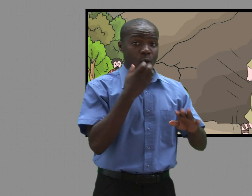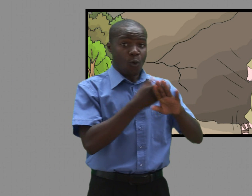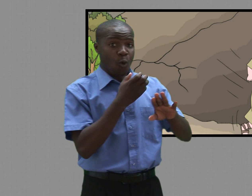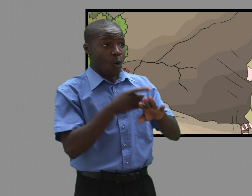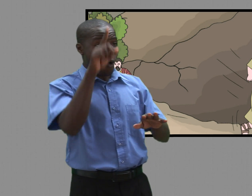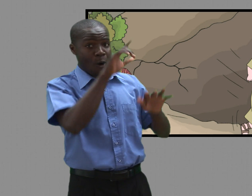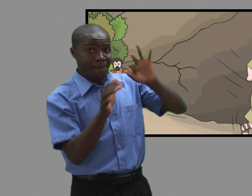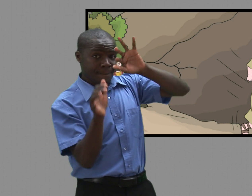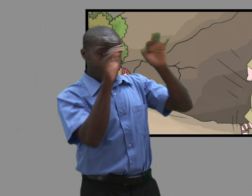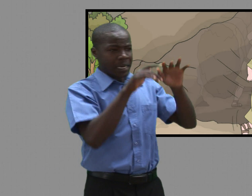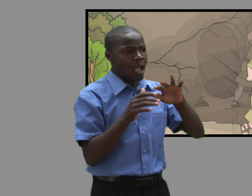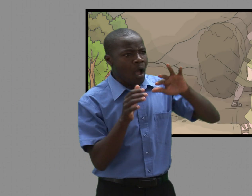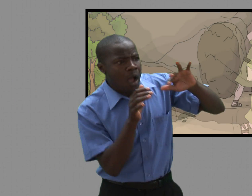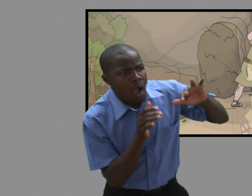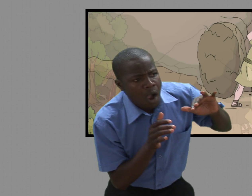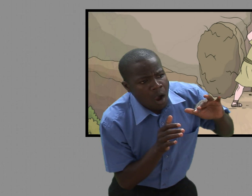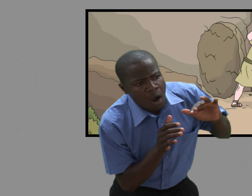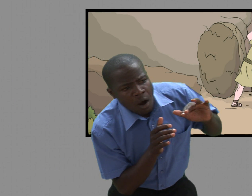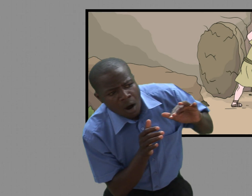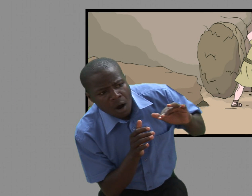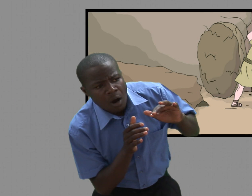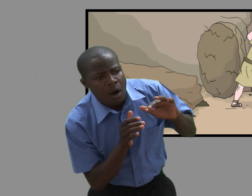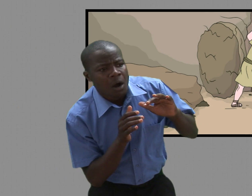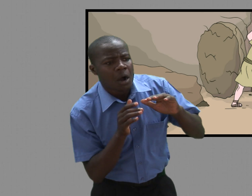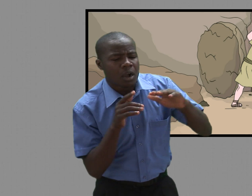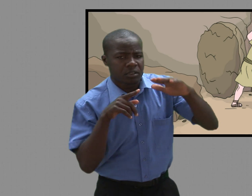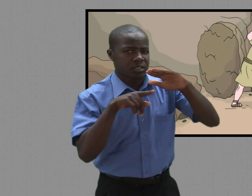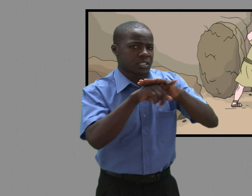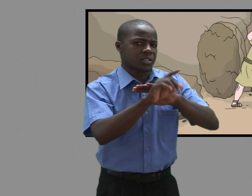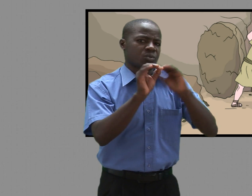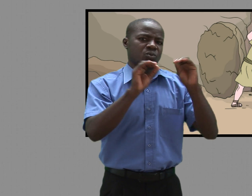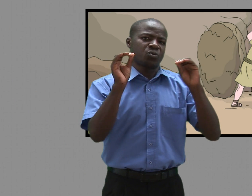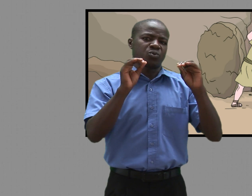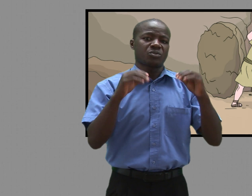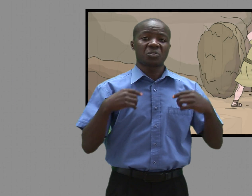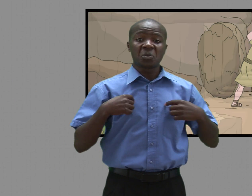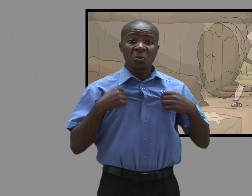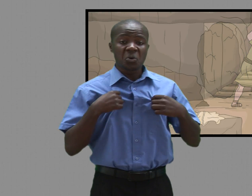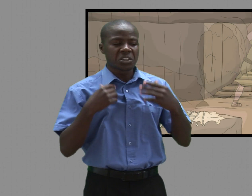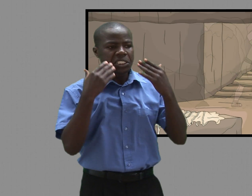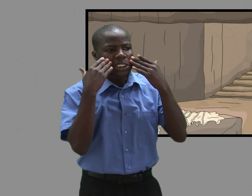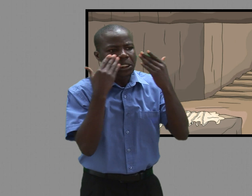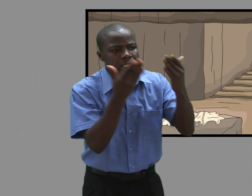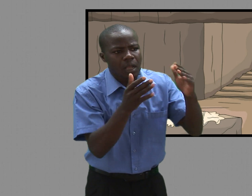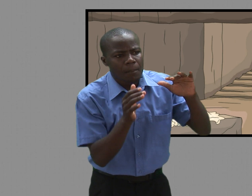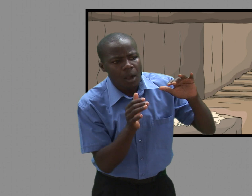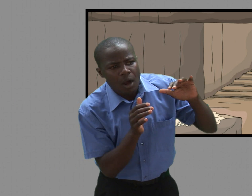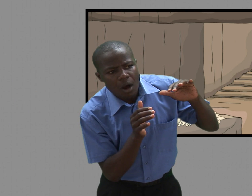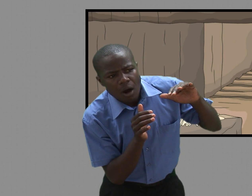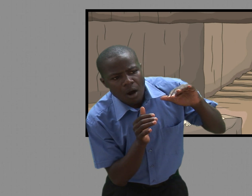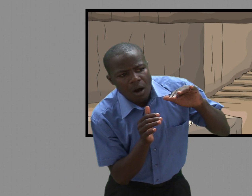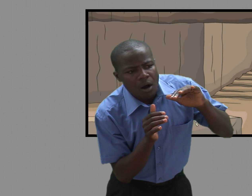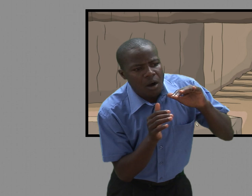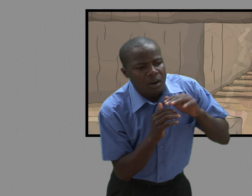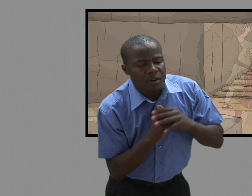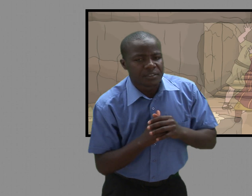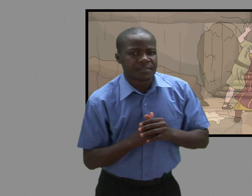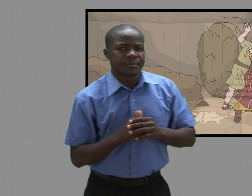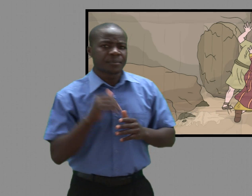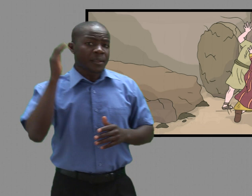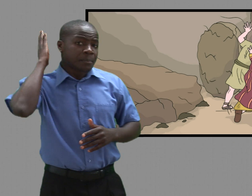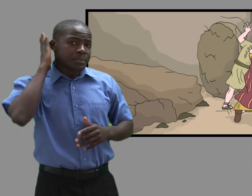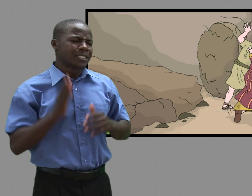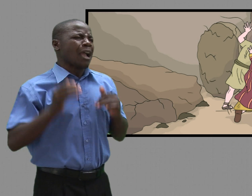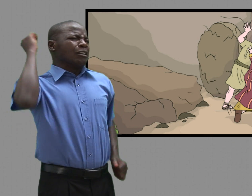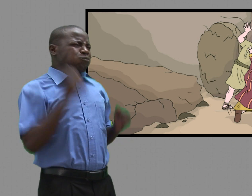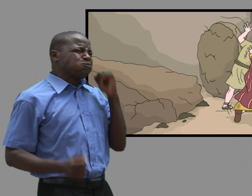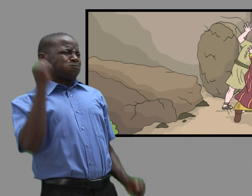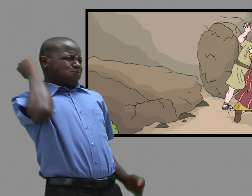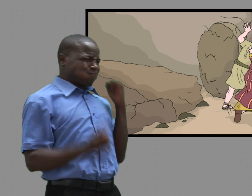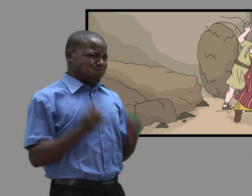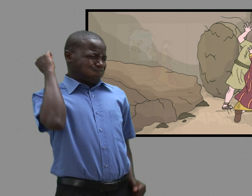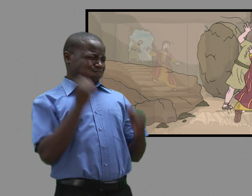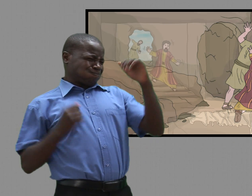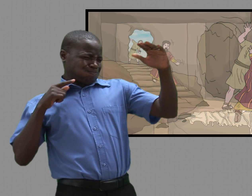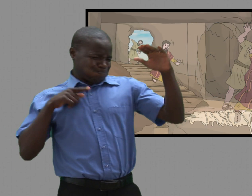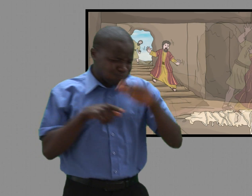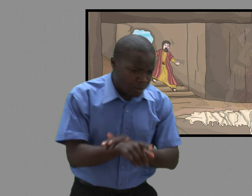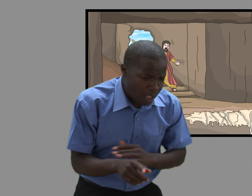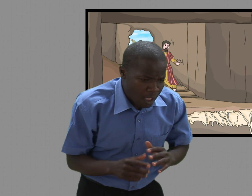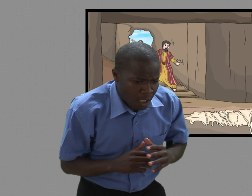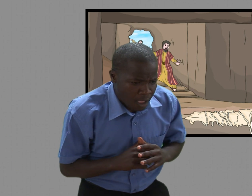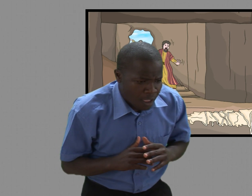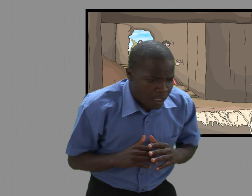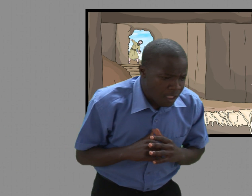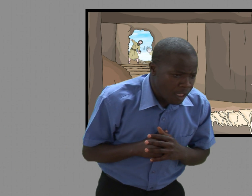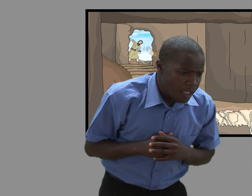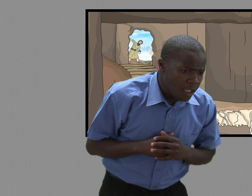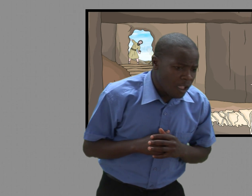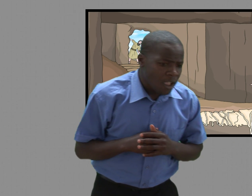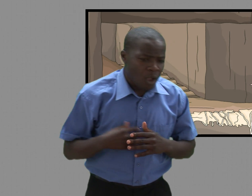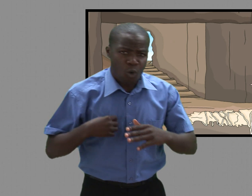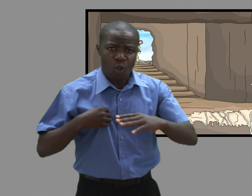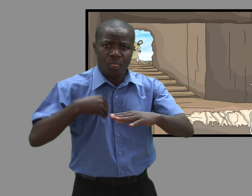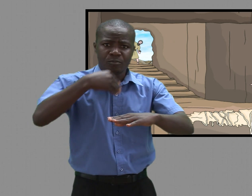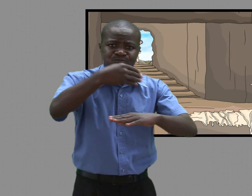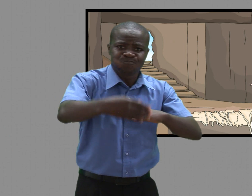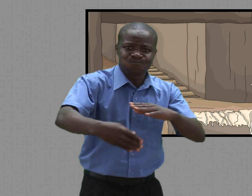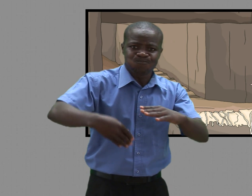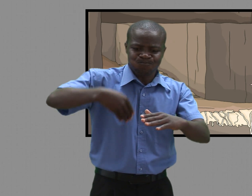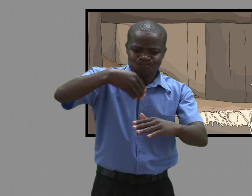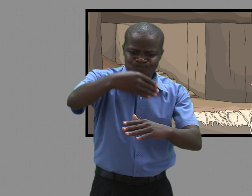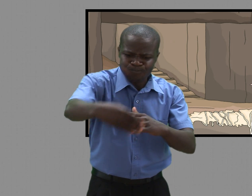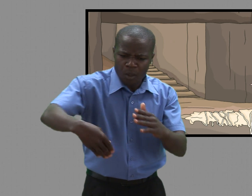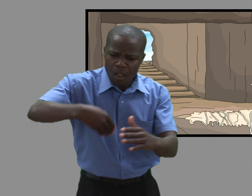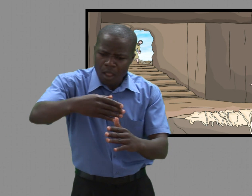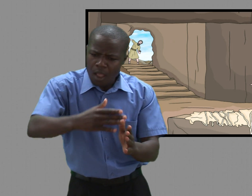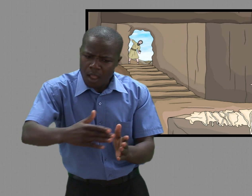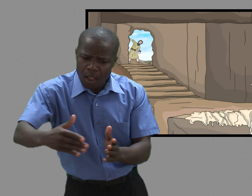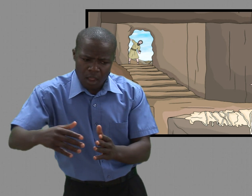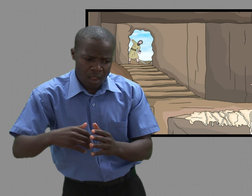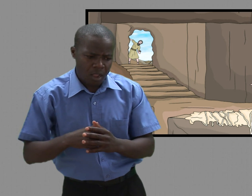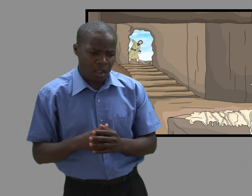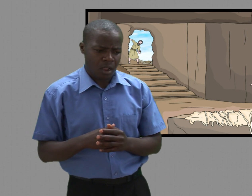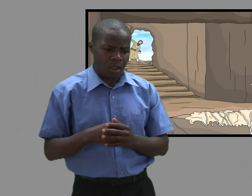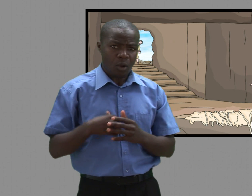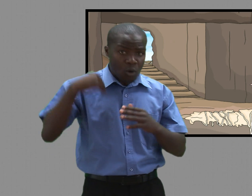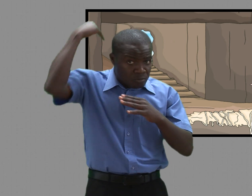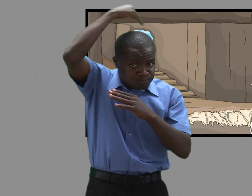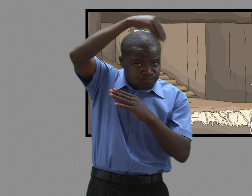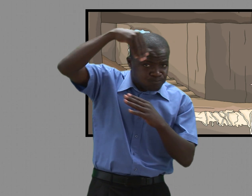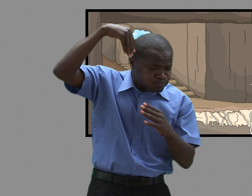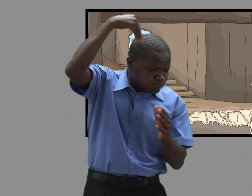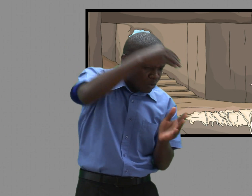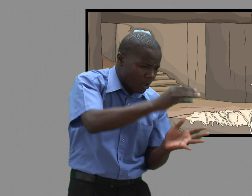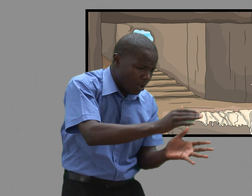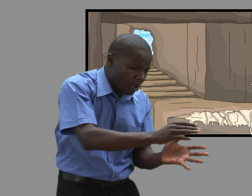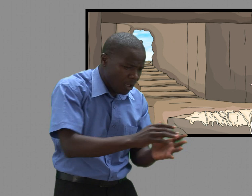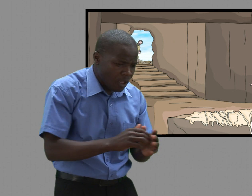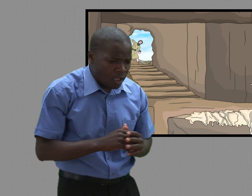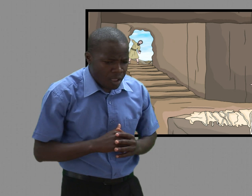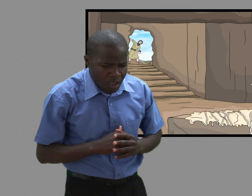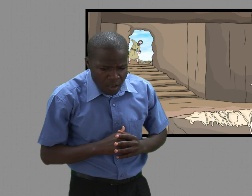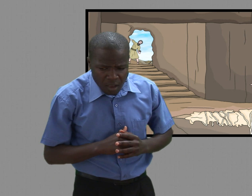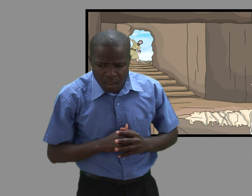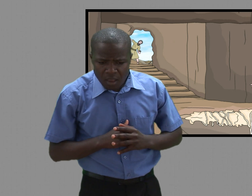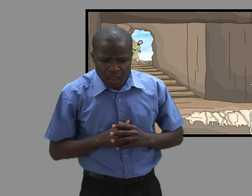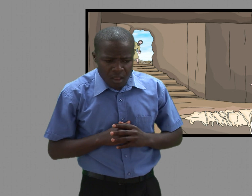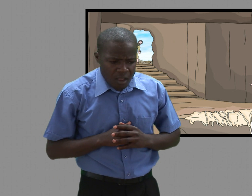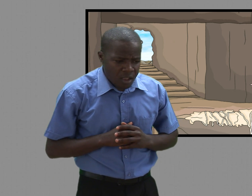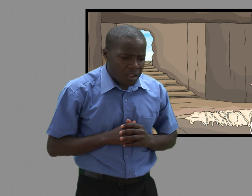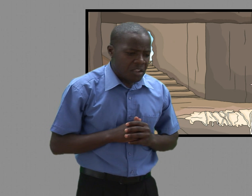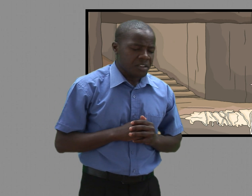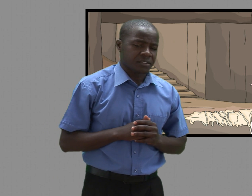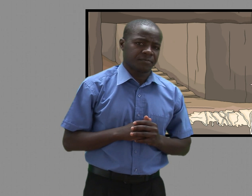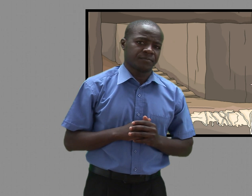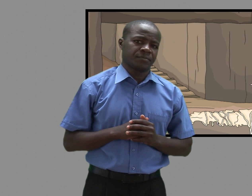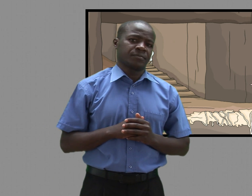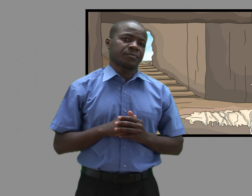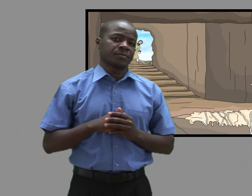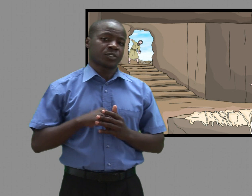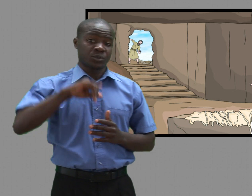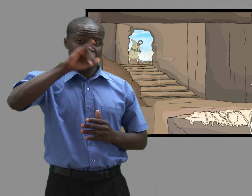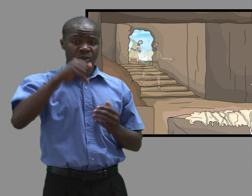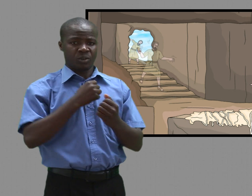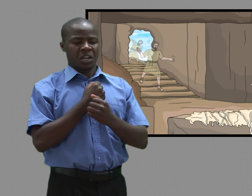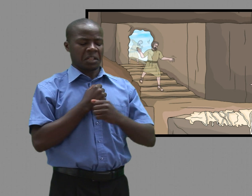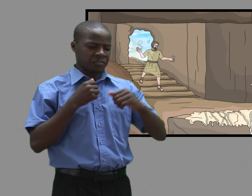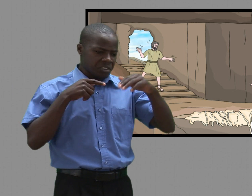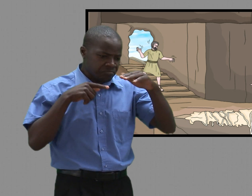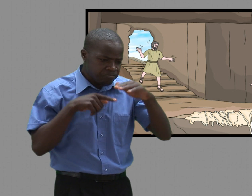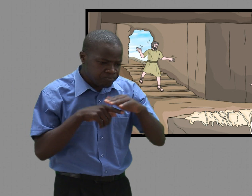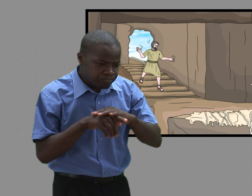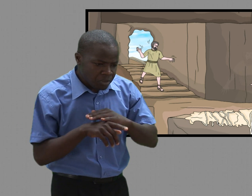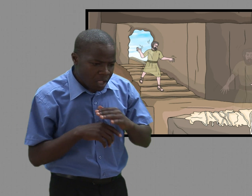He bent down and looked in at the linen cloths lying there, but he did not go in. Simon Peter arrived just after him. He entered the tomb and saw the linen cloths lying there. The cloth that had been around Jesus’ head was rolled up, lying separate from the linen cloths.